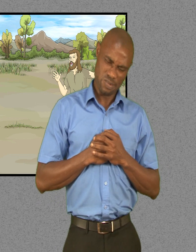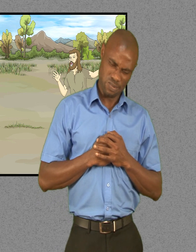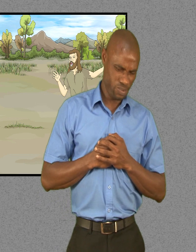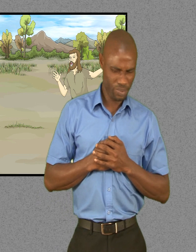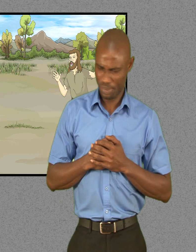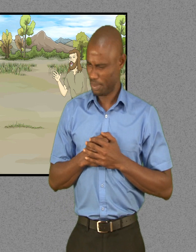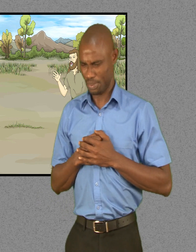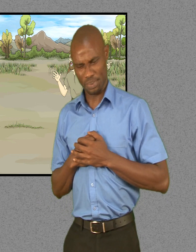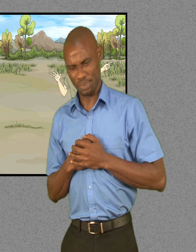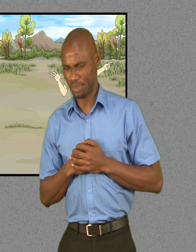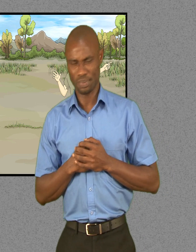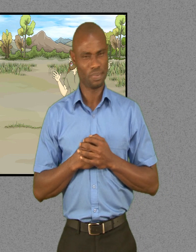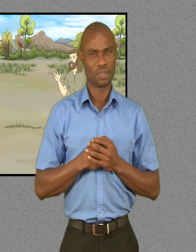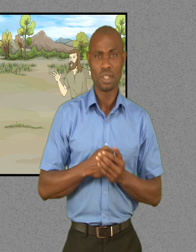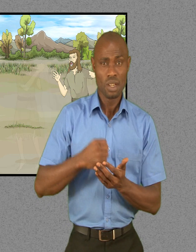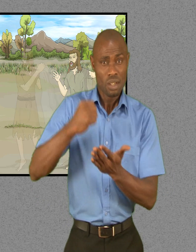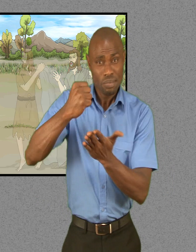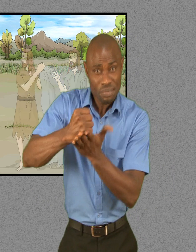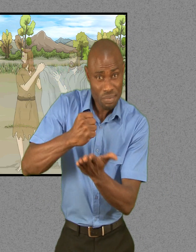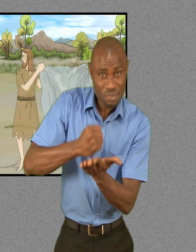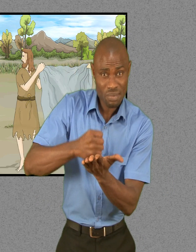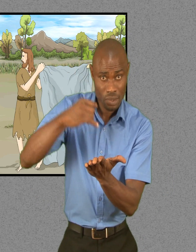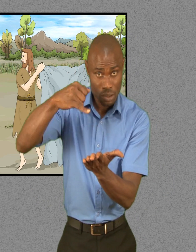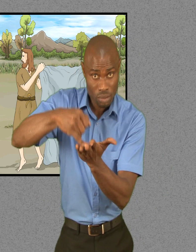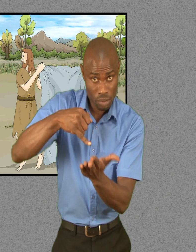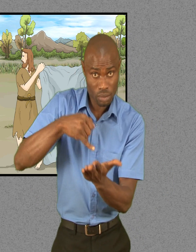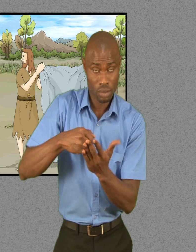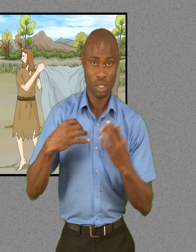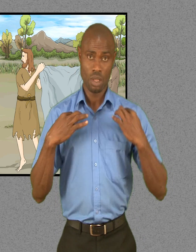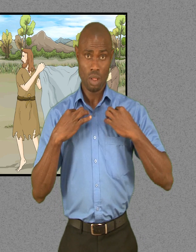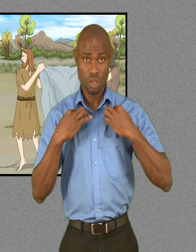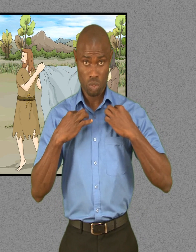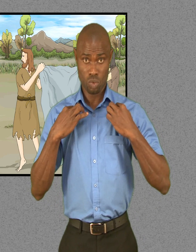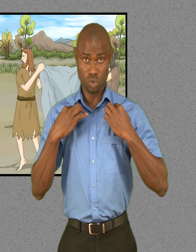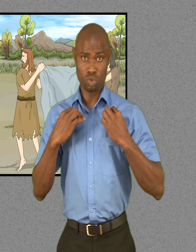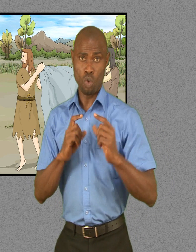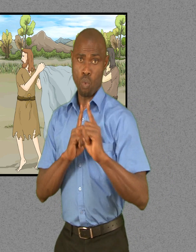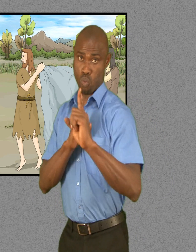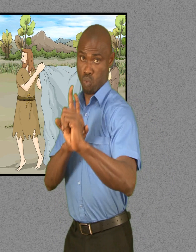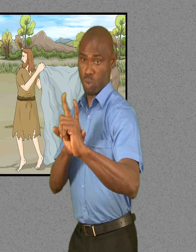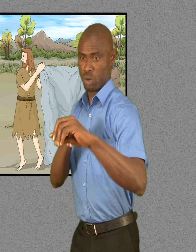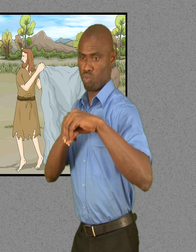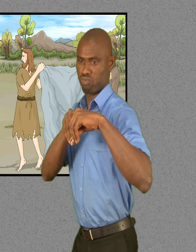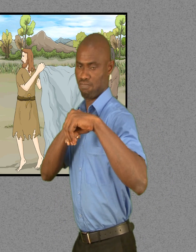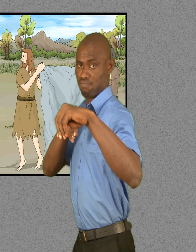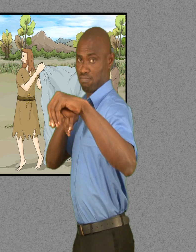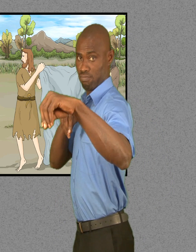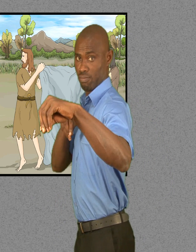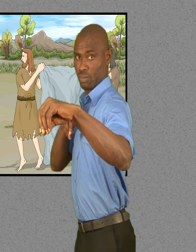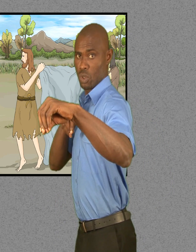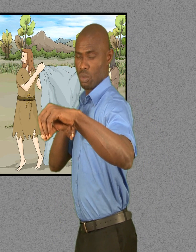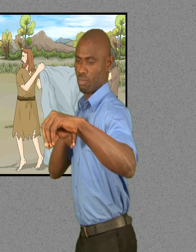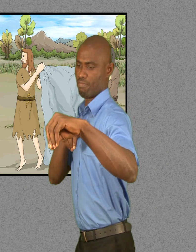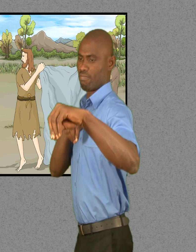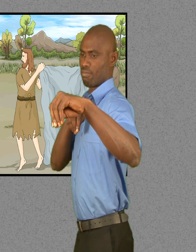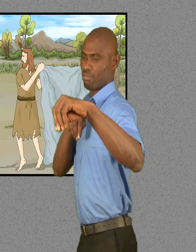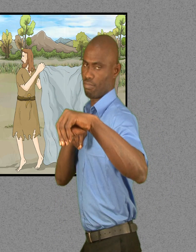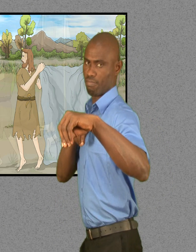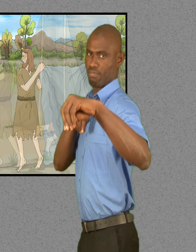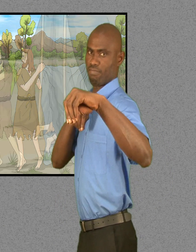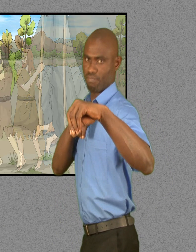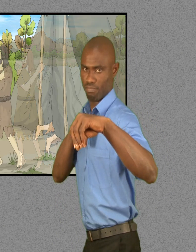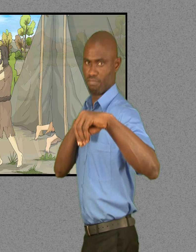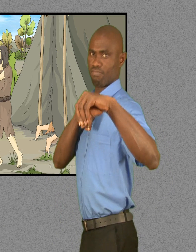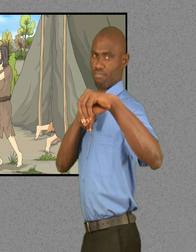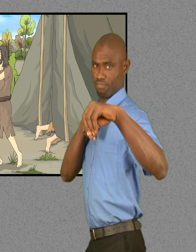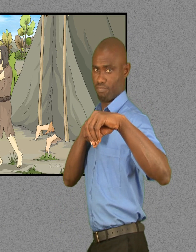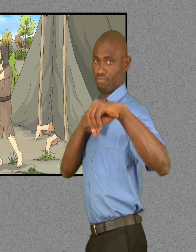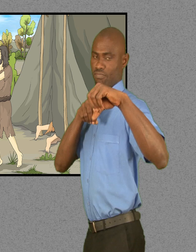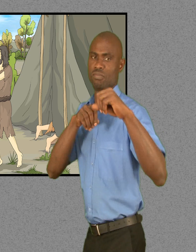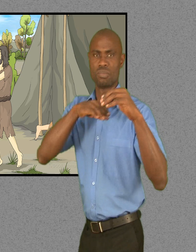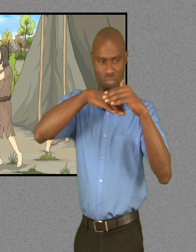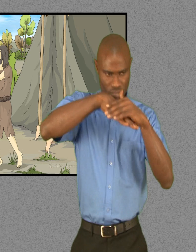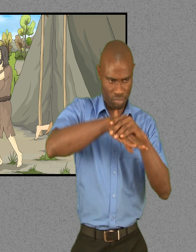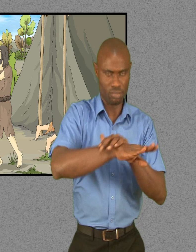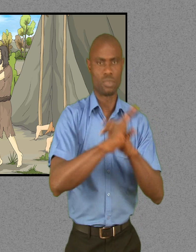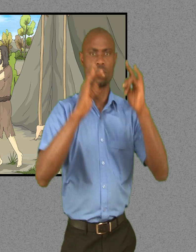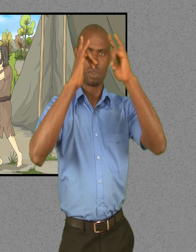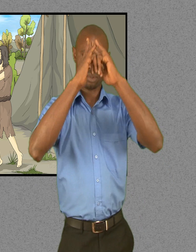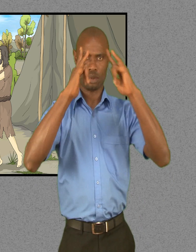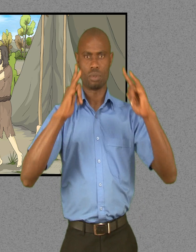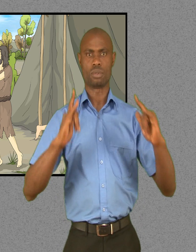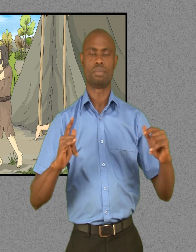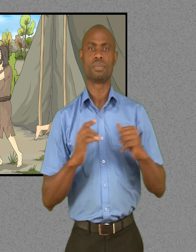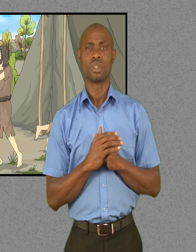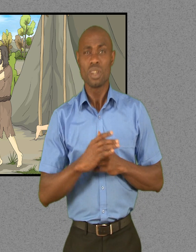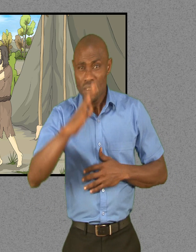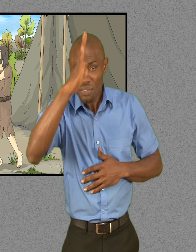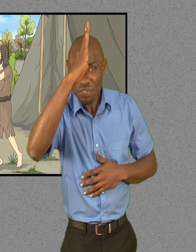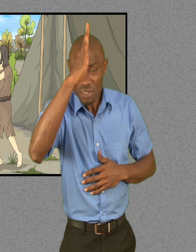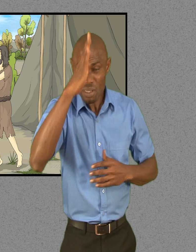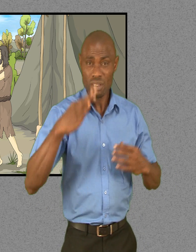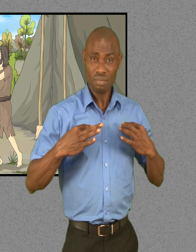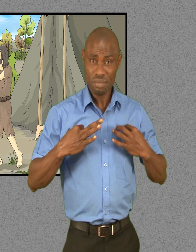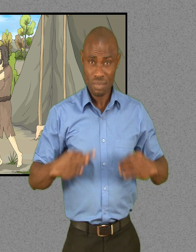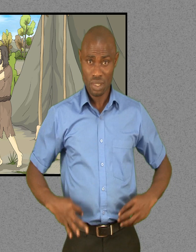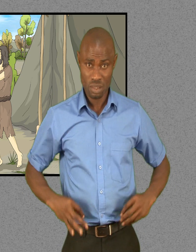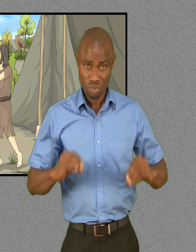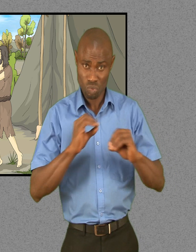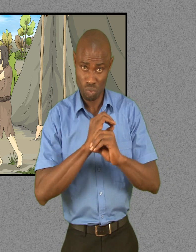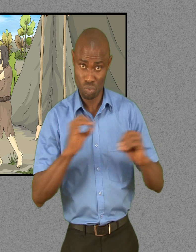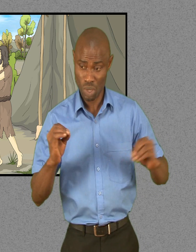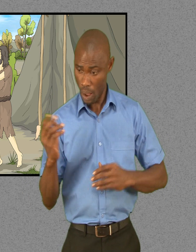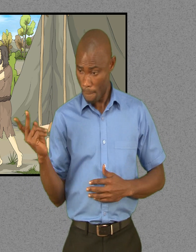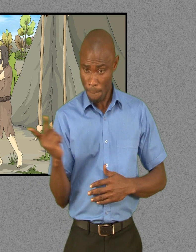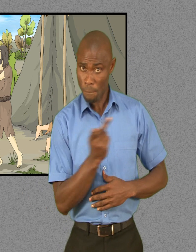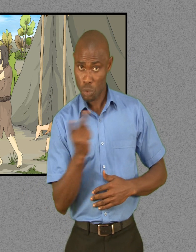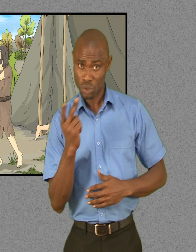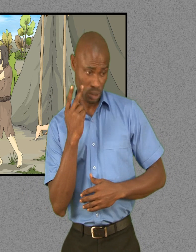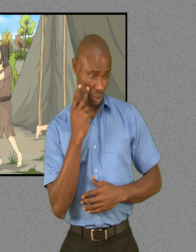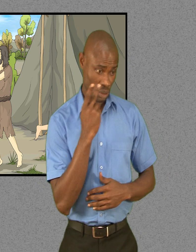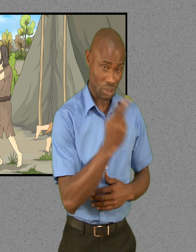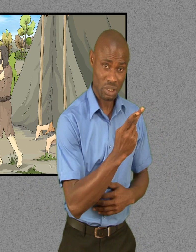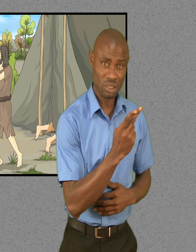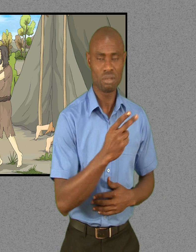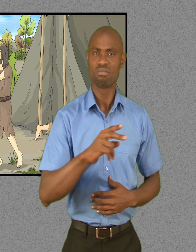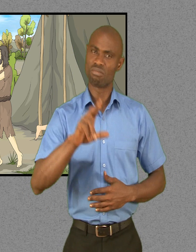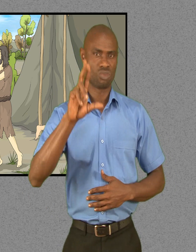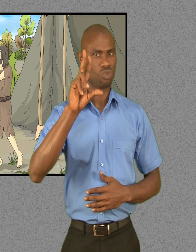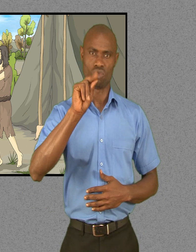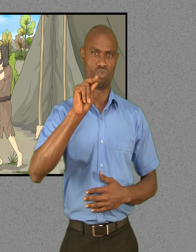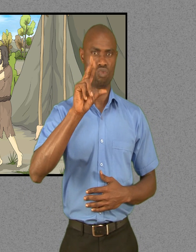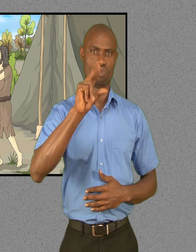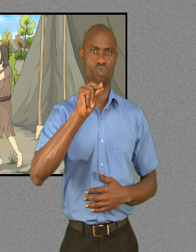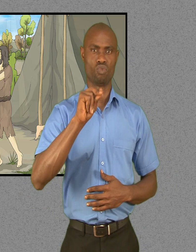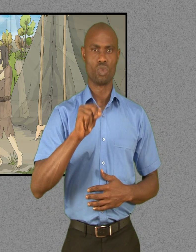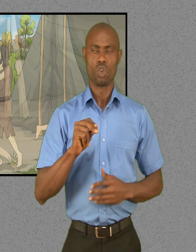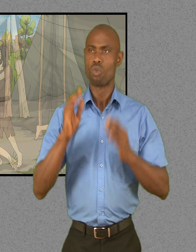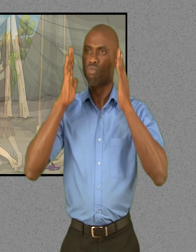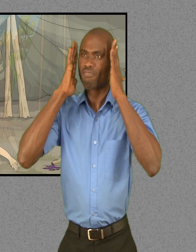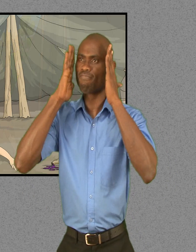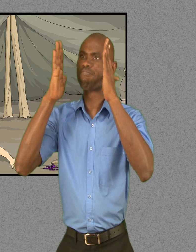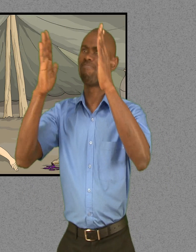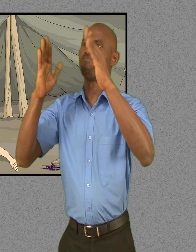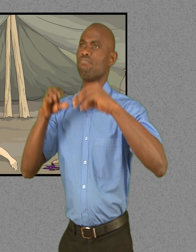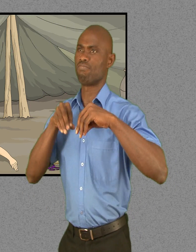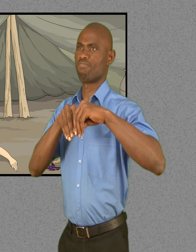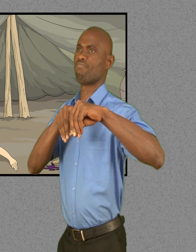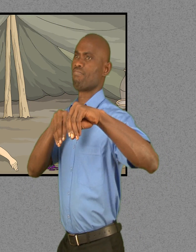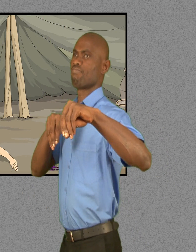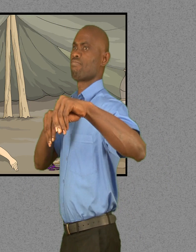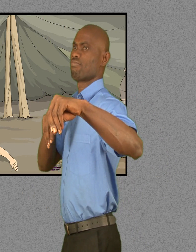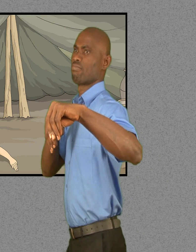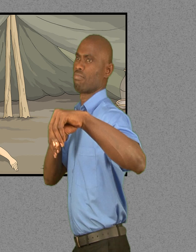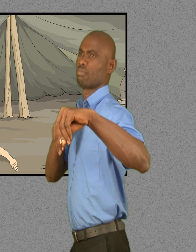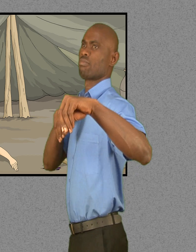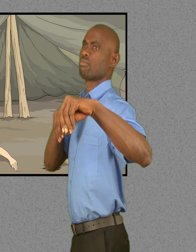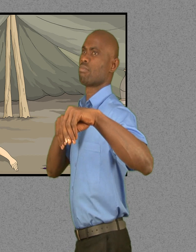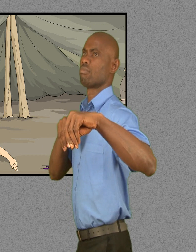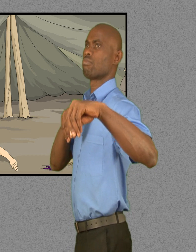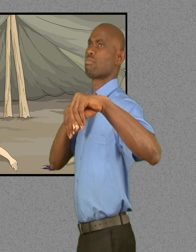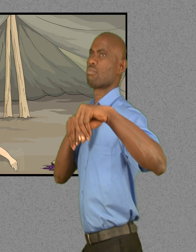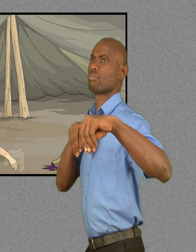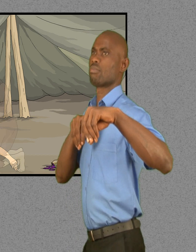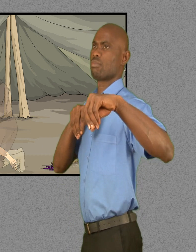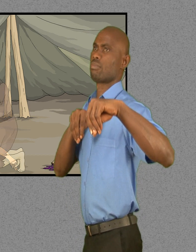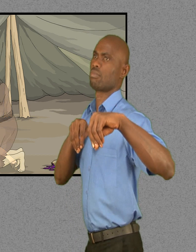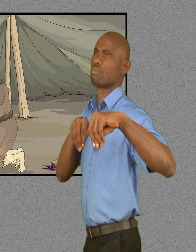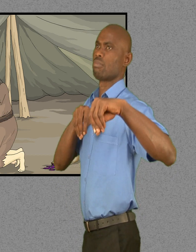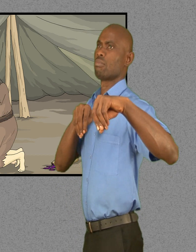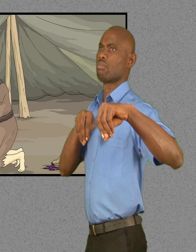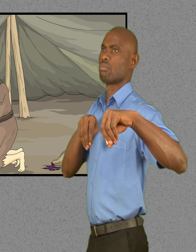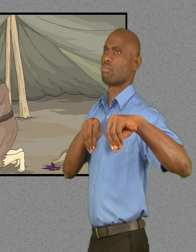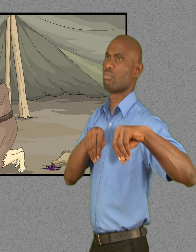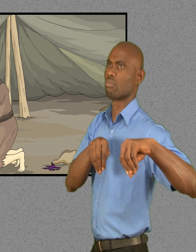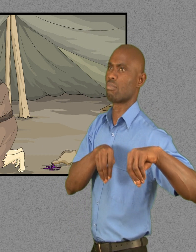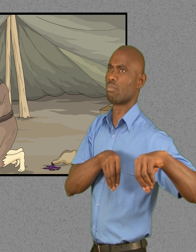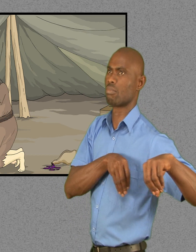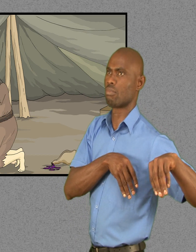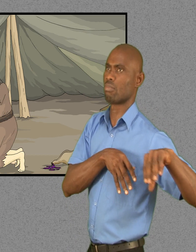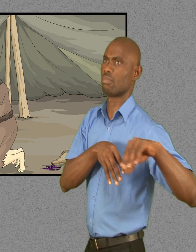Then Shem and Japheth took a garment and placed it across their shoulders, and walking backward, they covered their father’s nakedness.